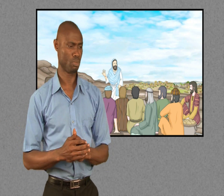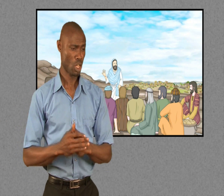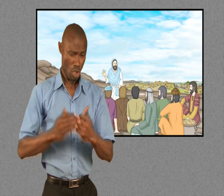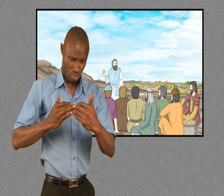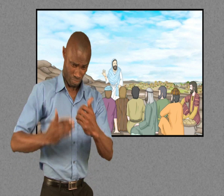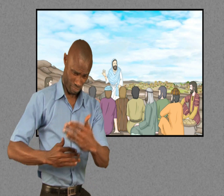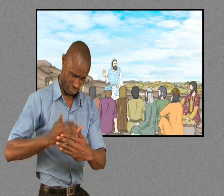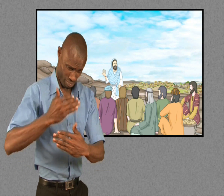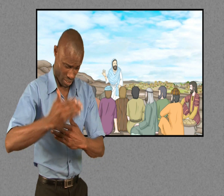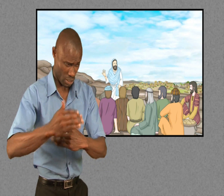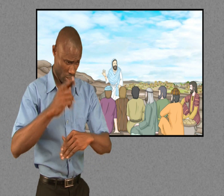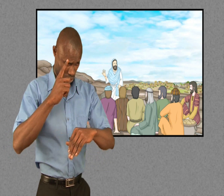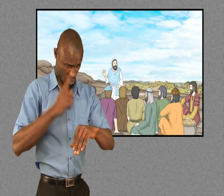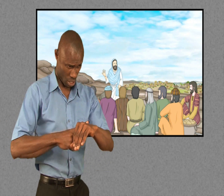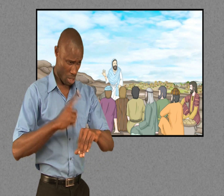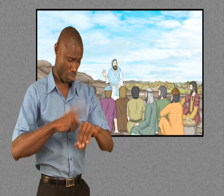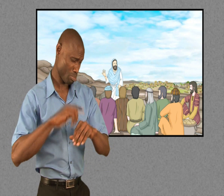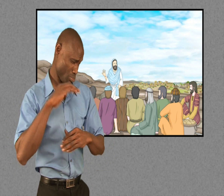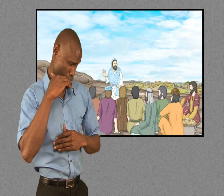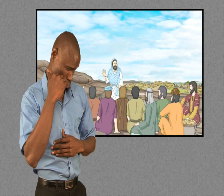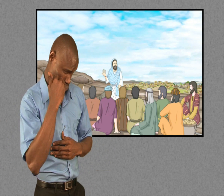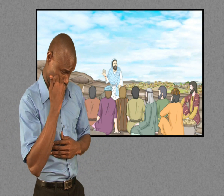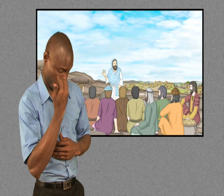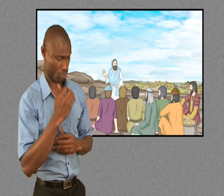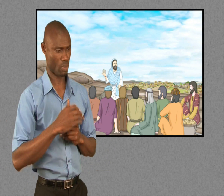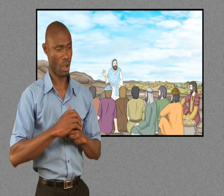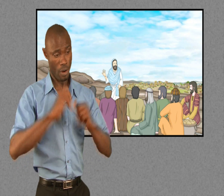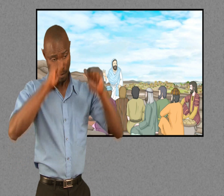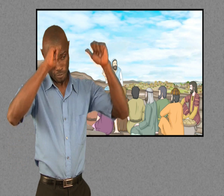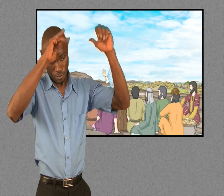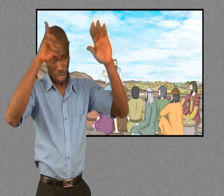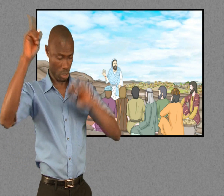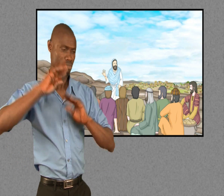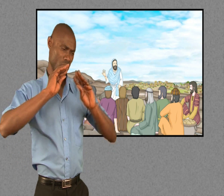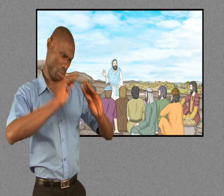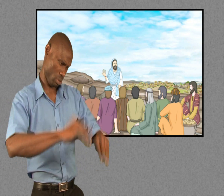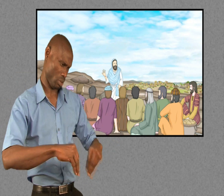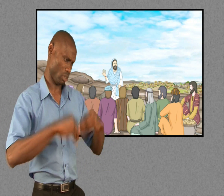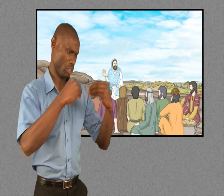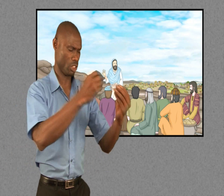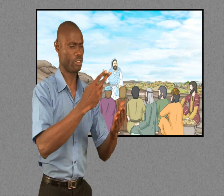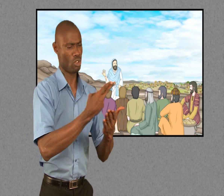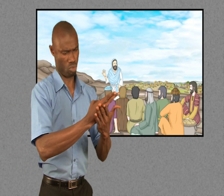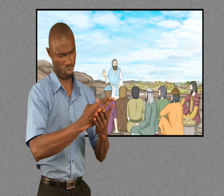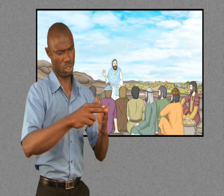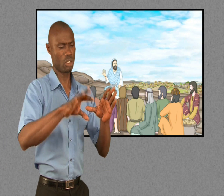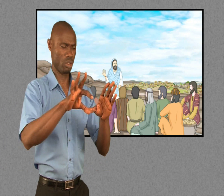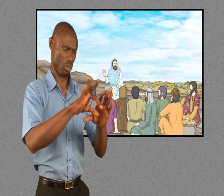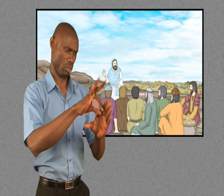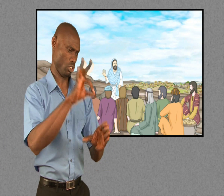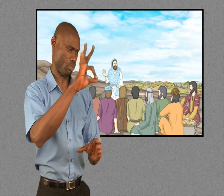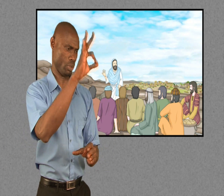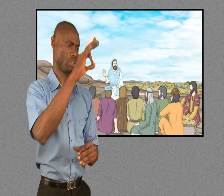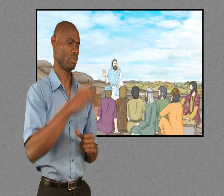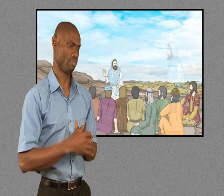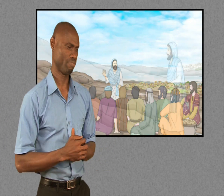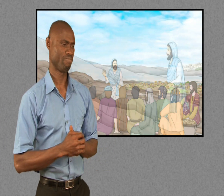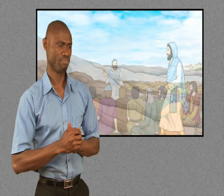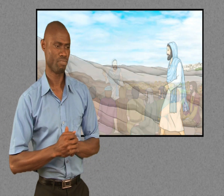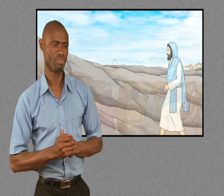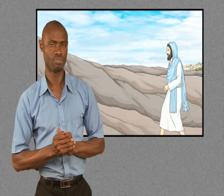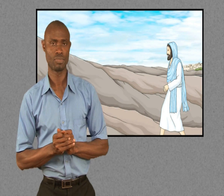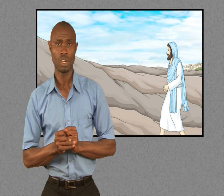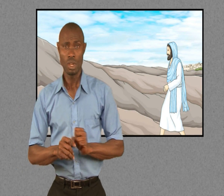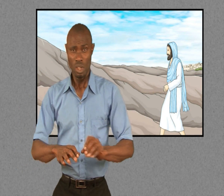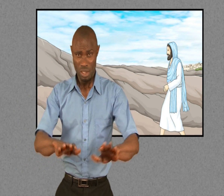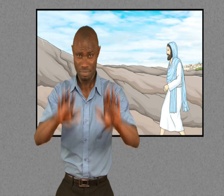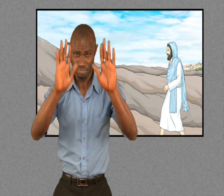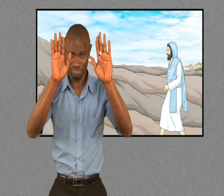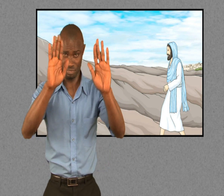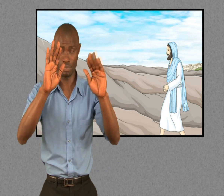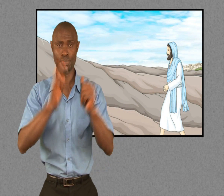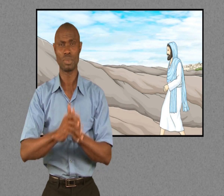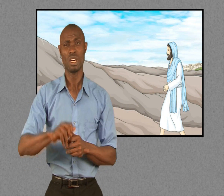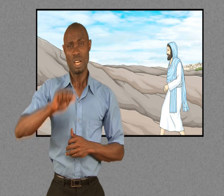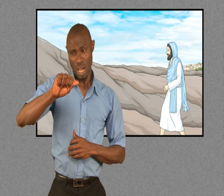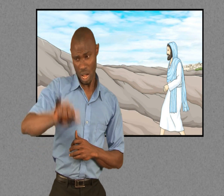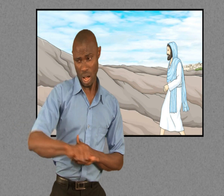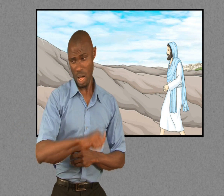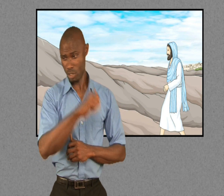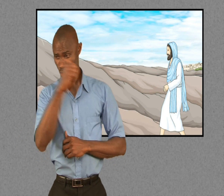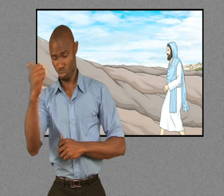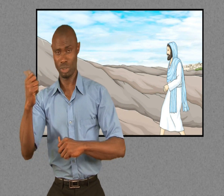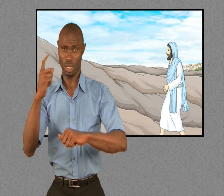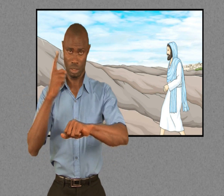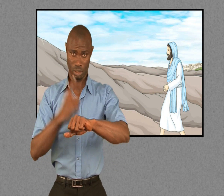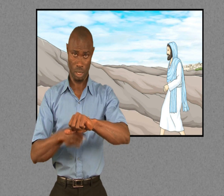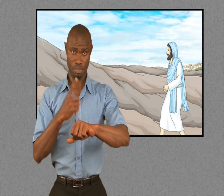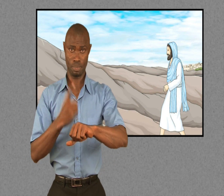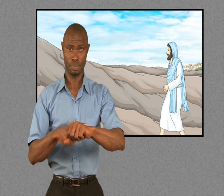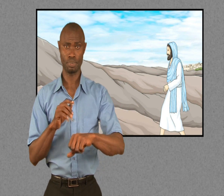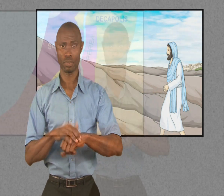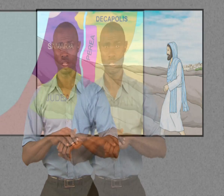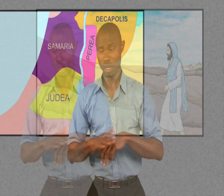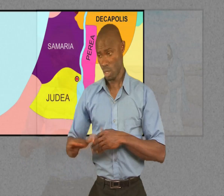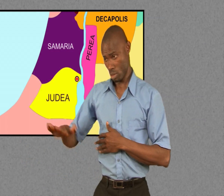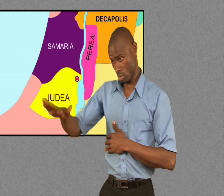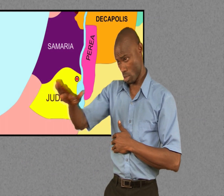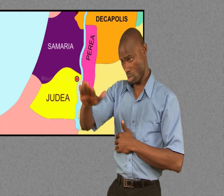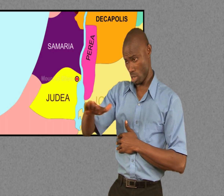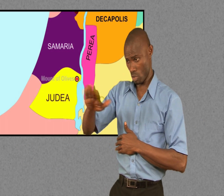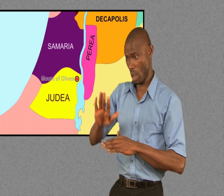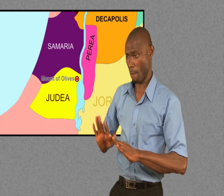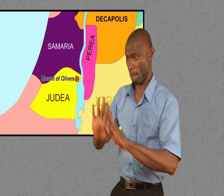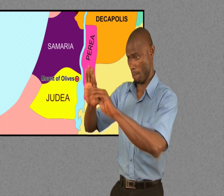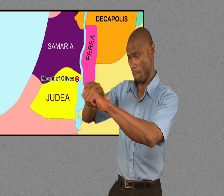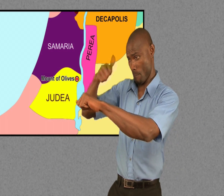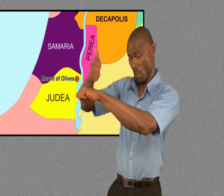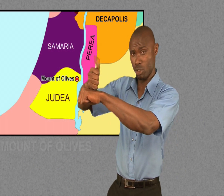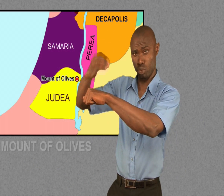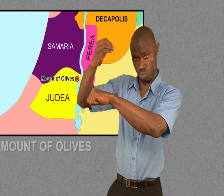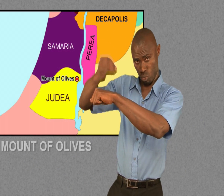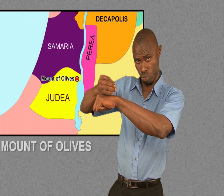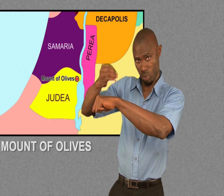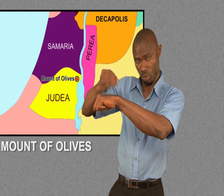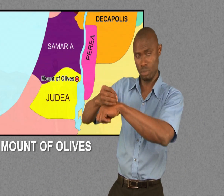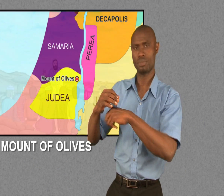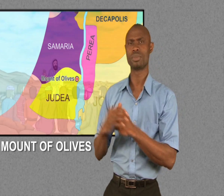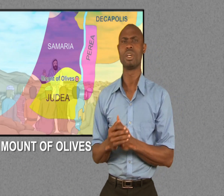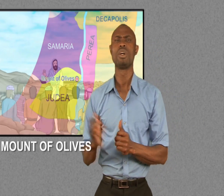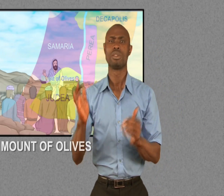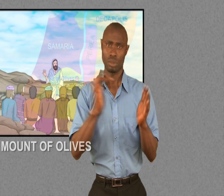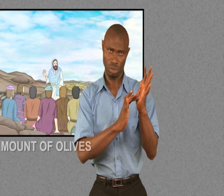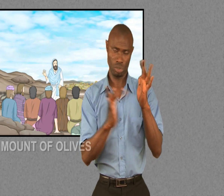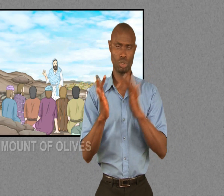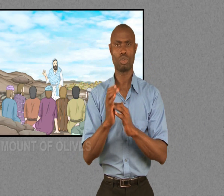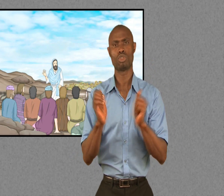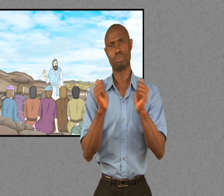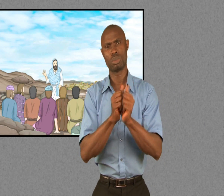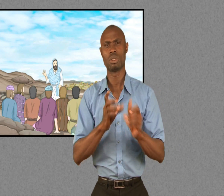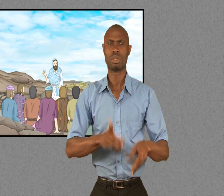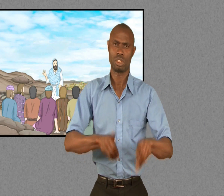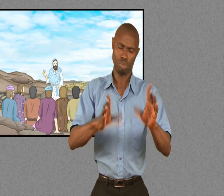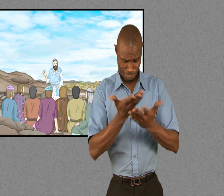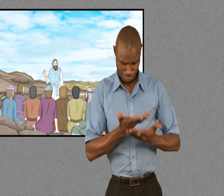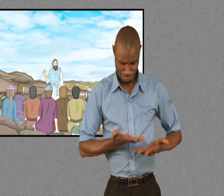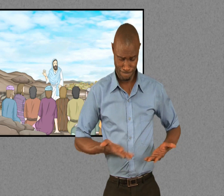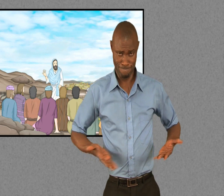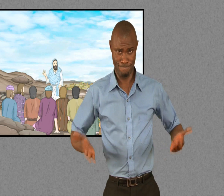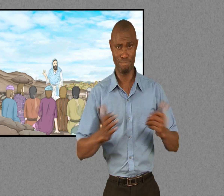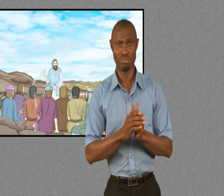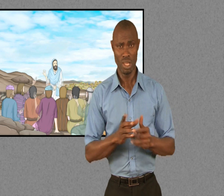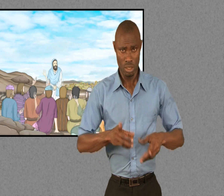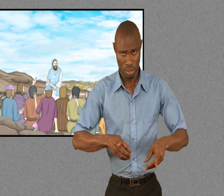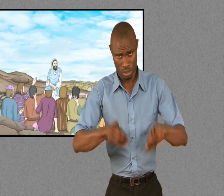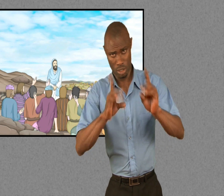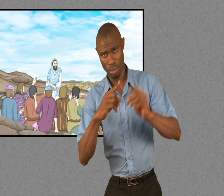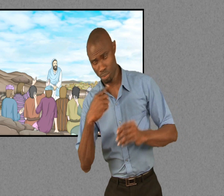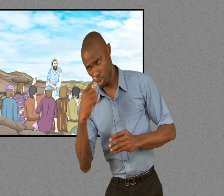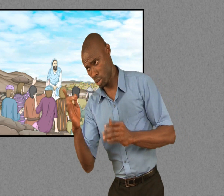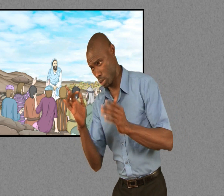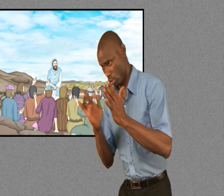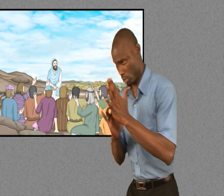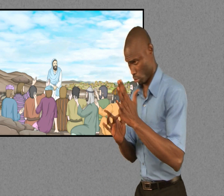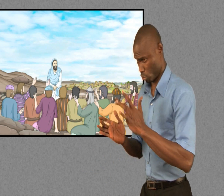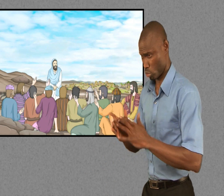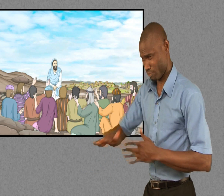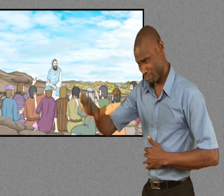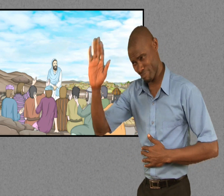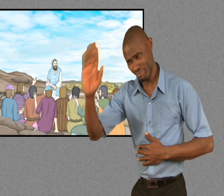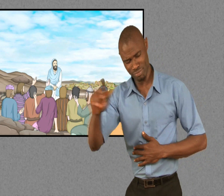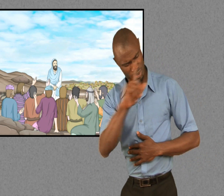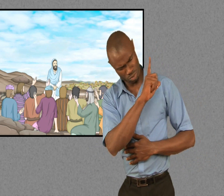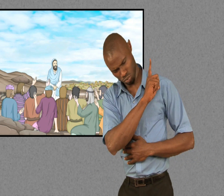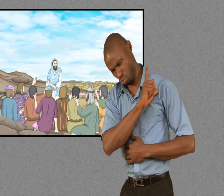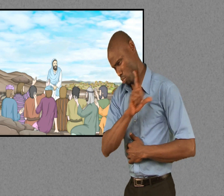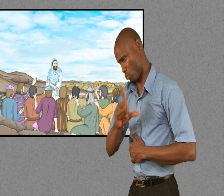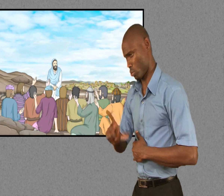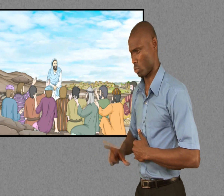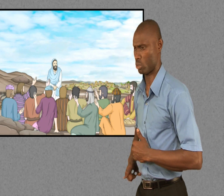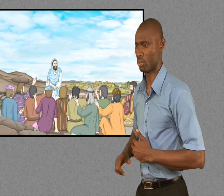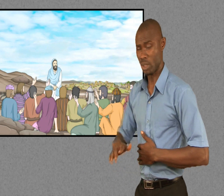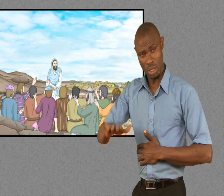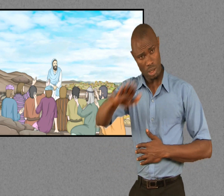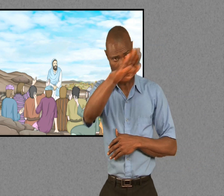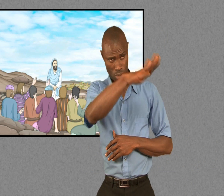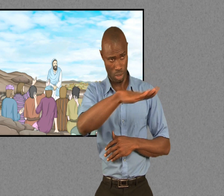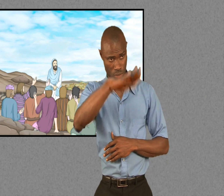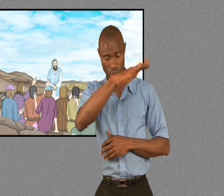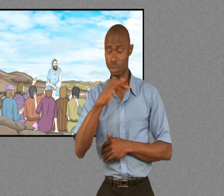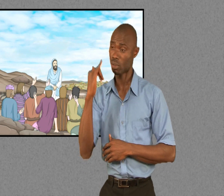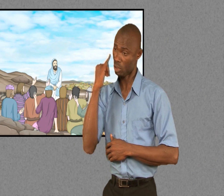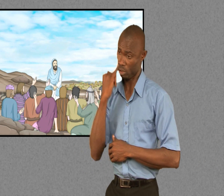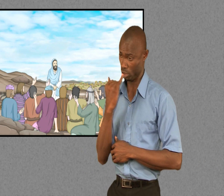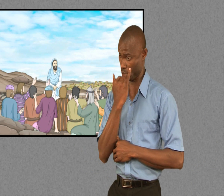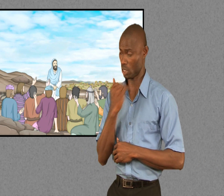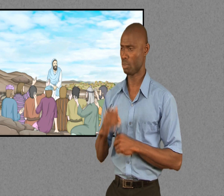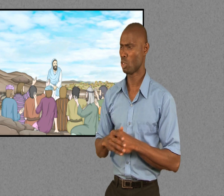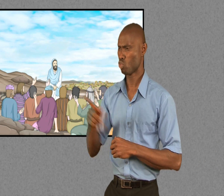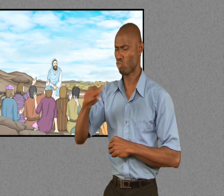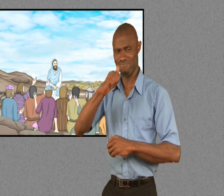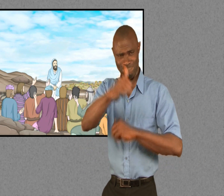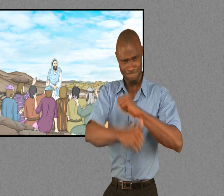For John baptized with water, but in a few days you will be baptized with the Holy Spirit.”